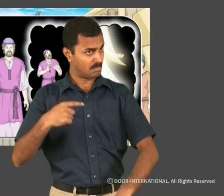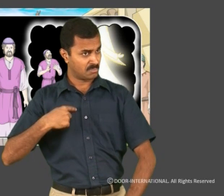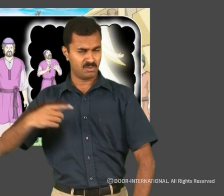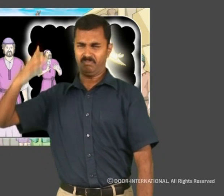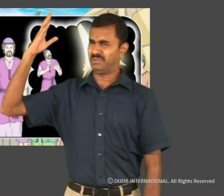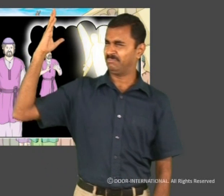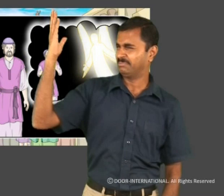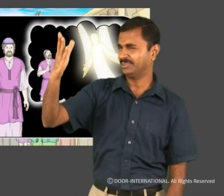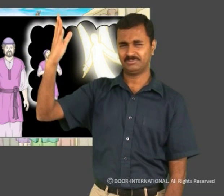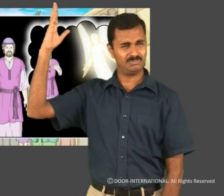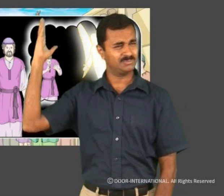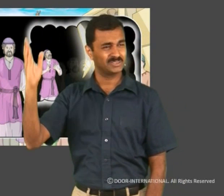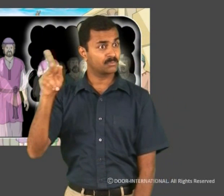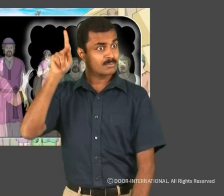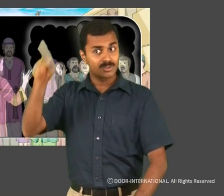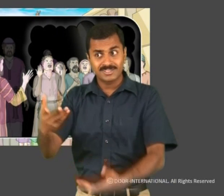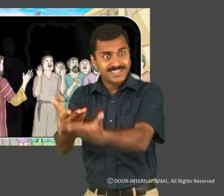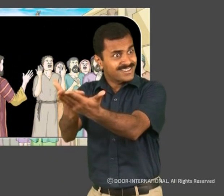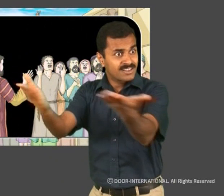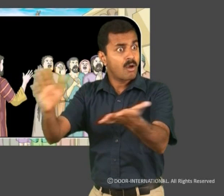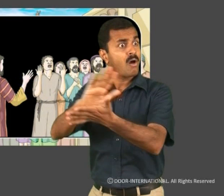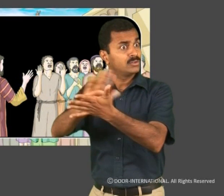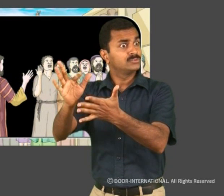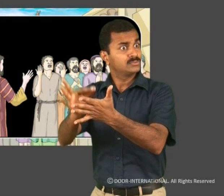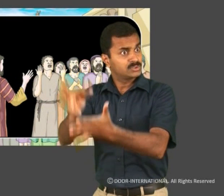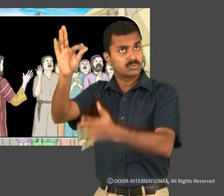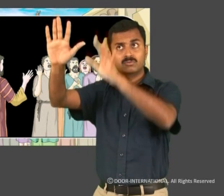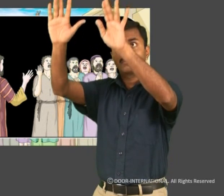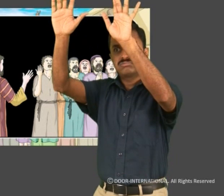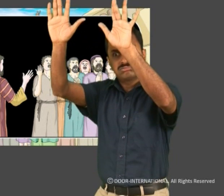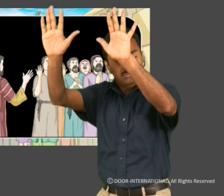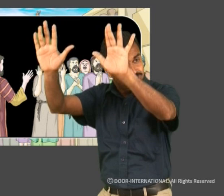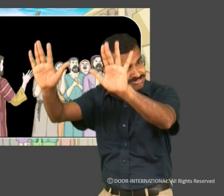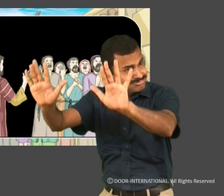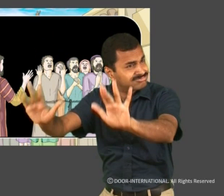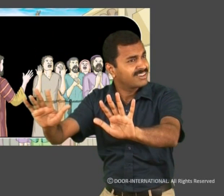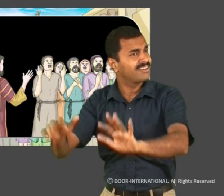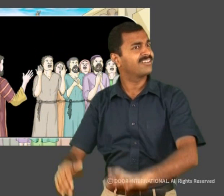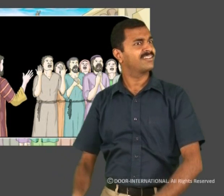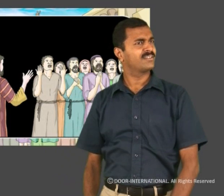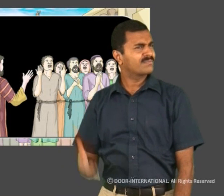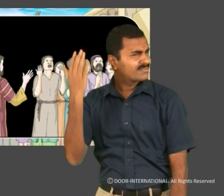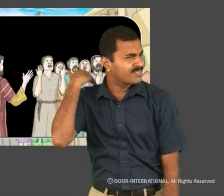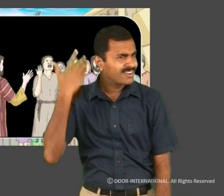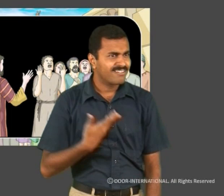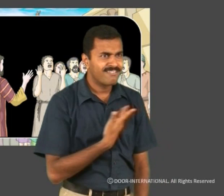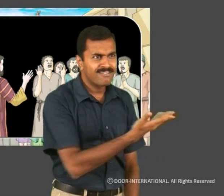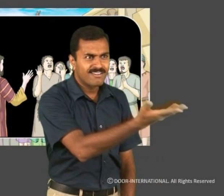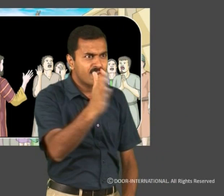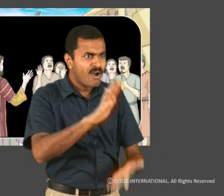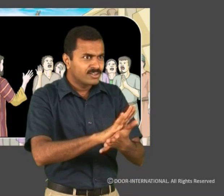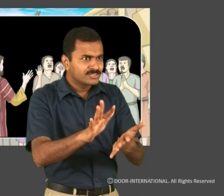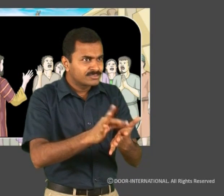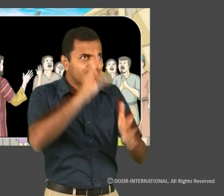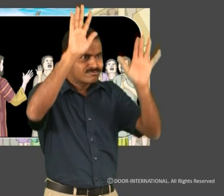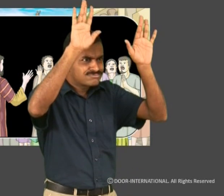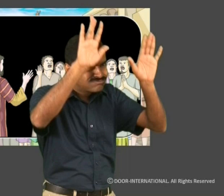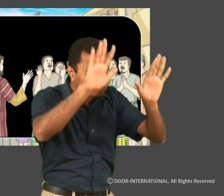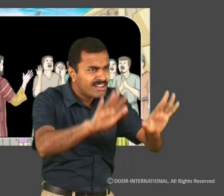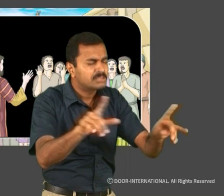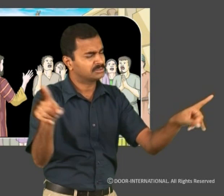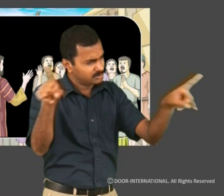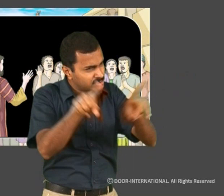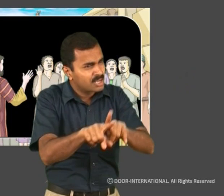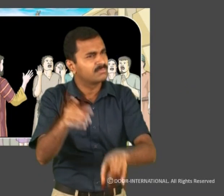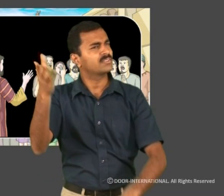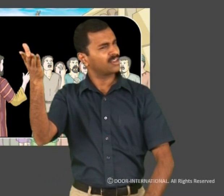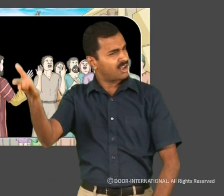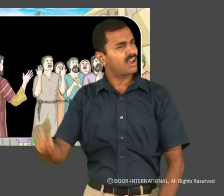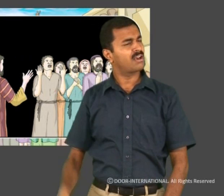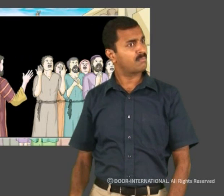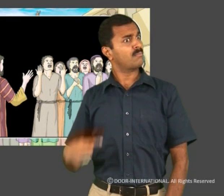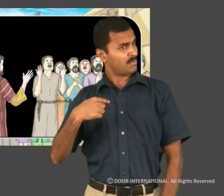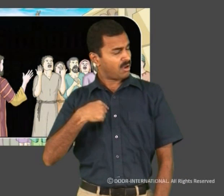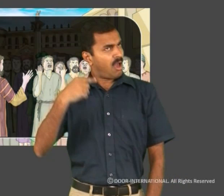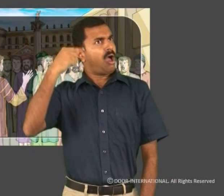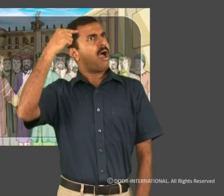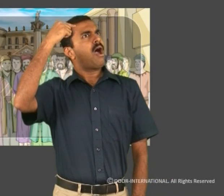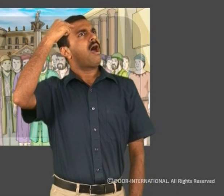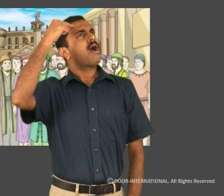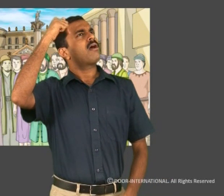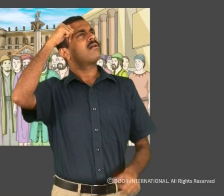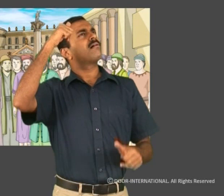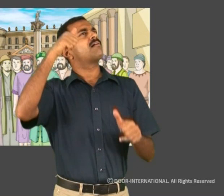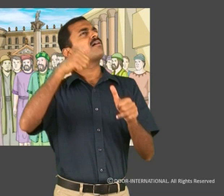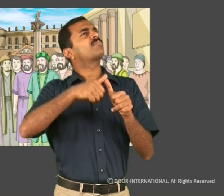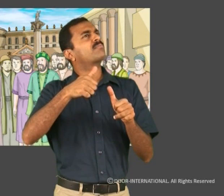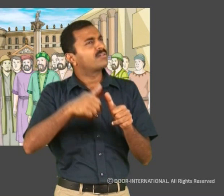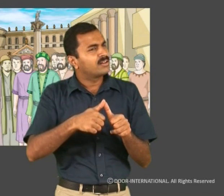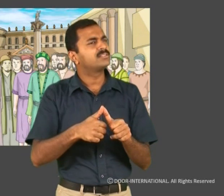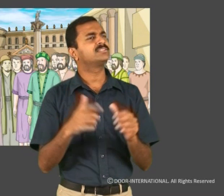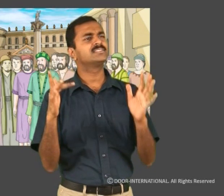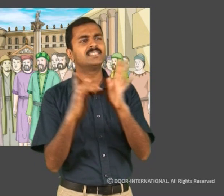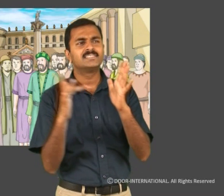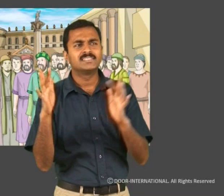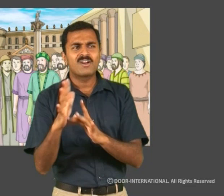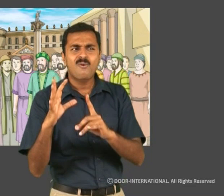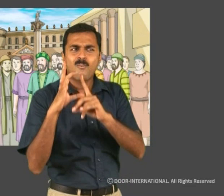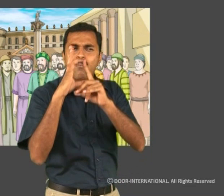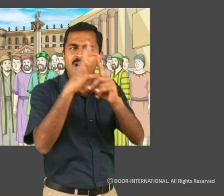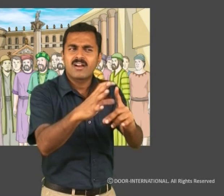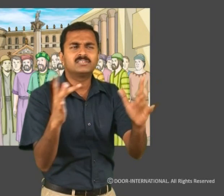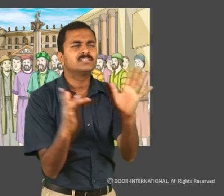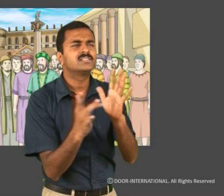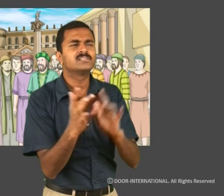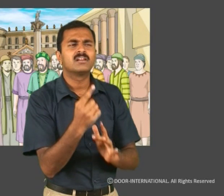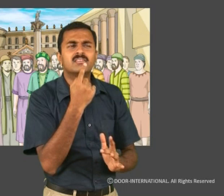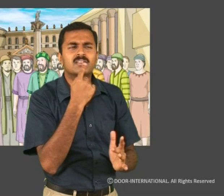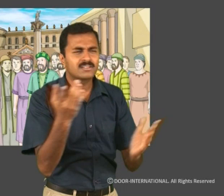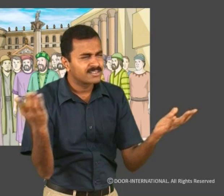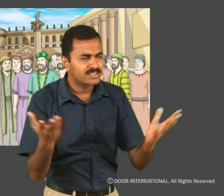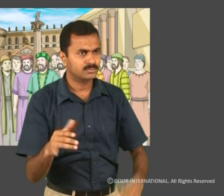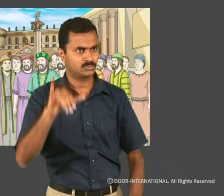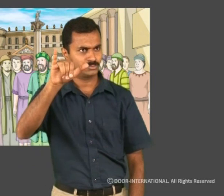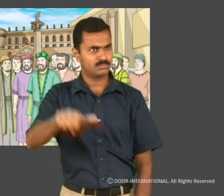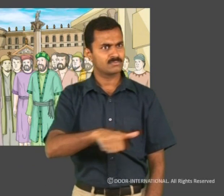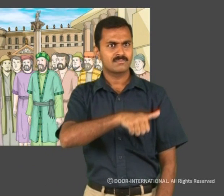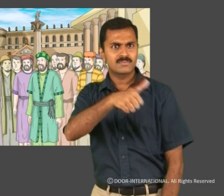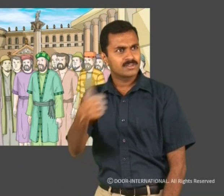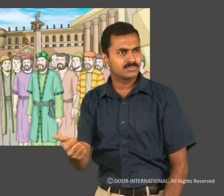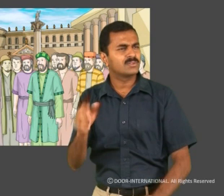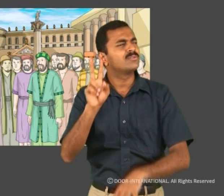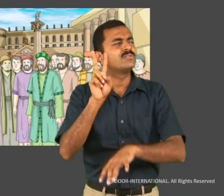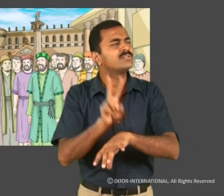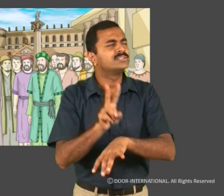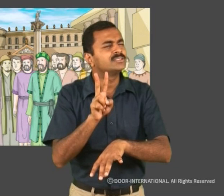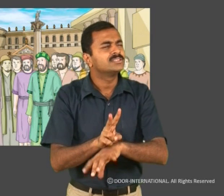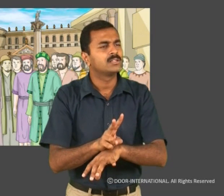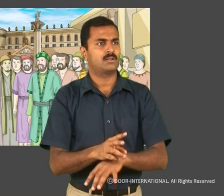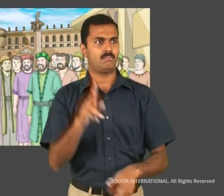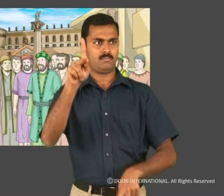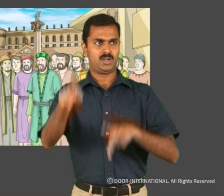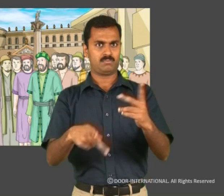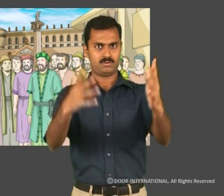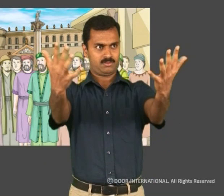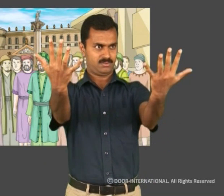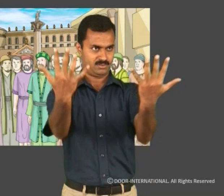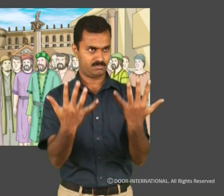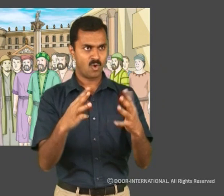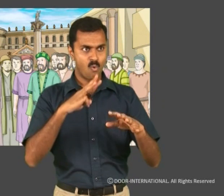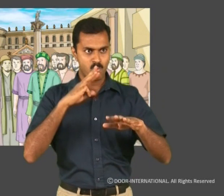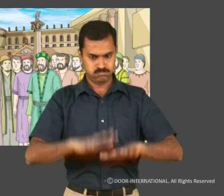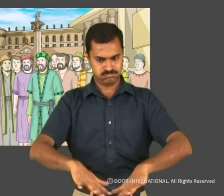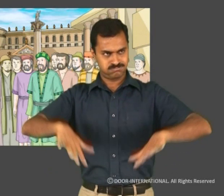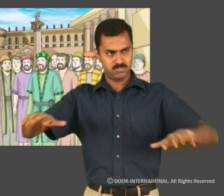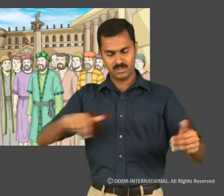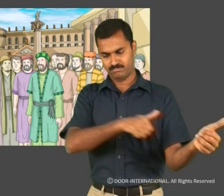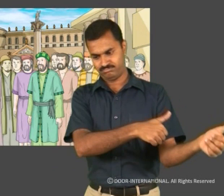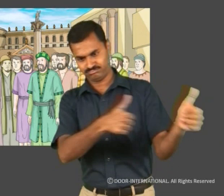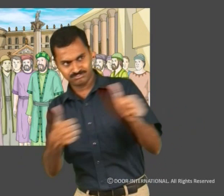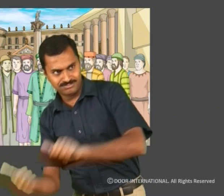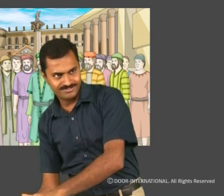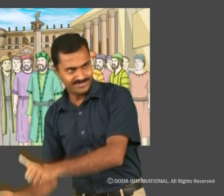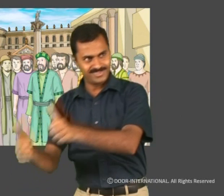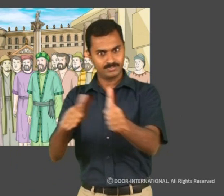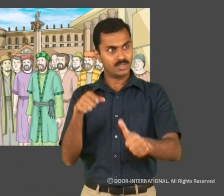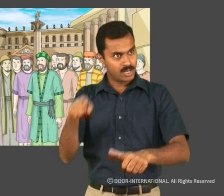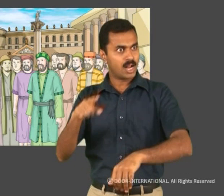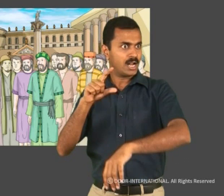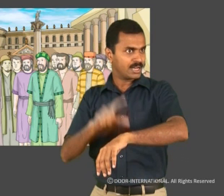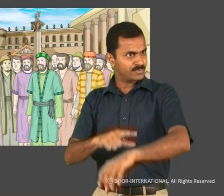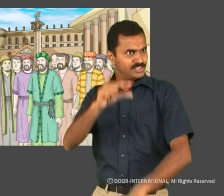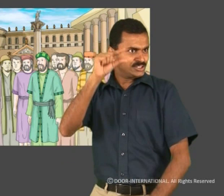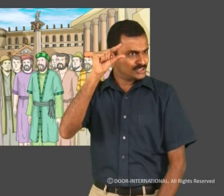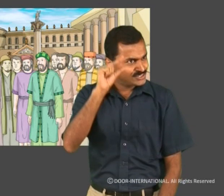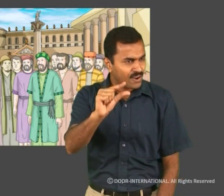As I began to speak, the Holy Spirit fell upon them, just as He had fallen upon us at the beginning.